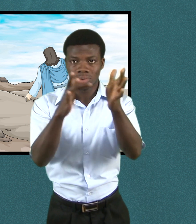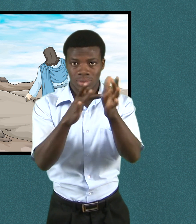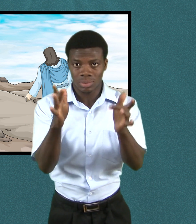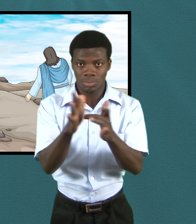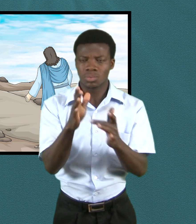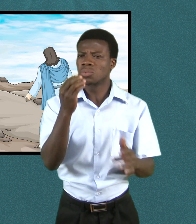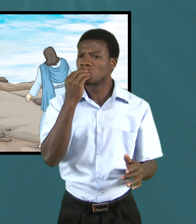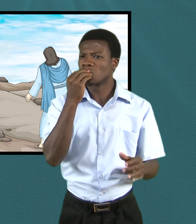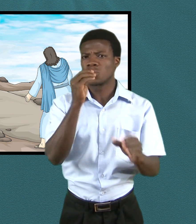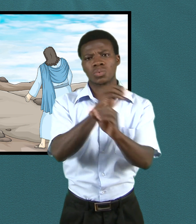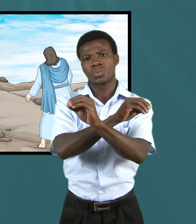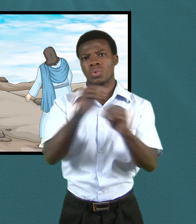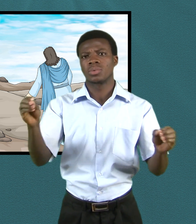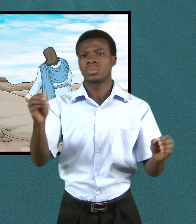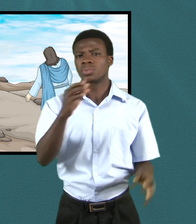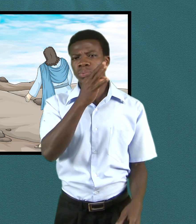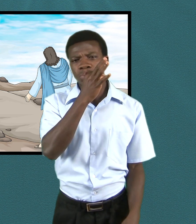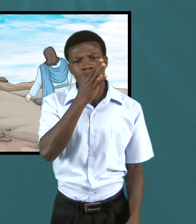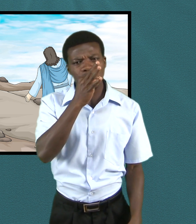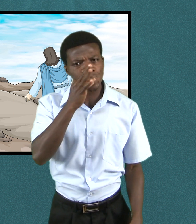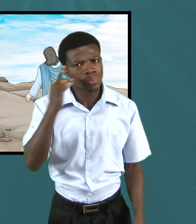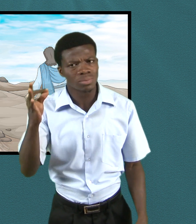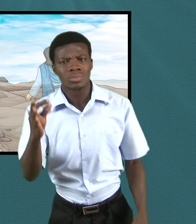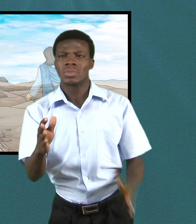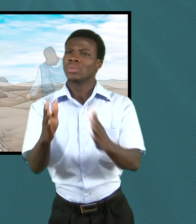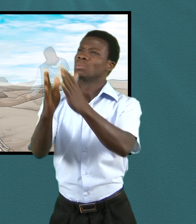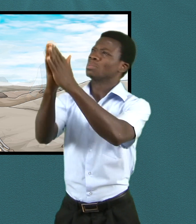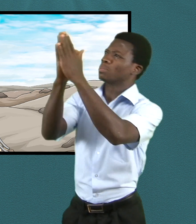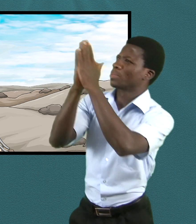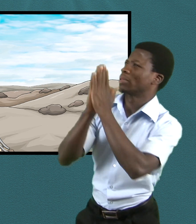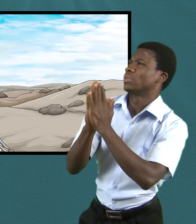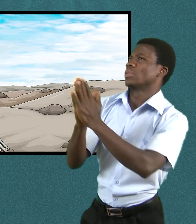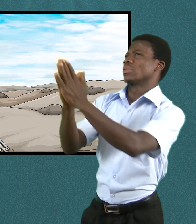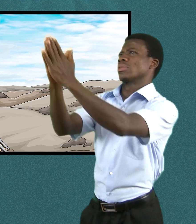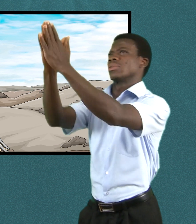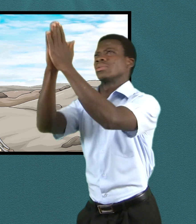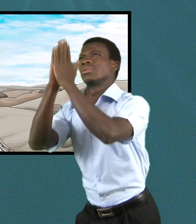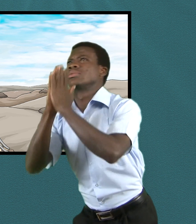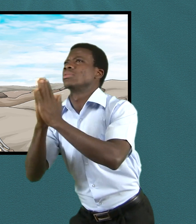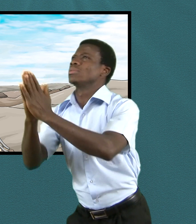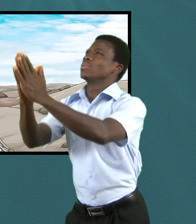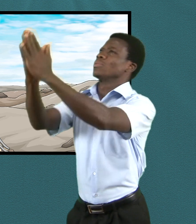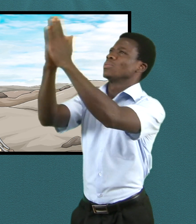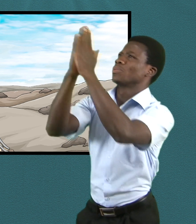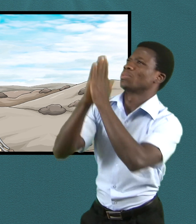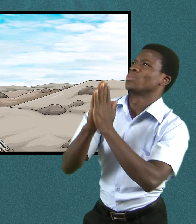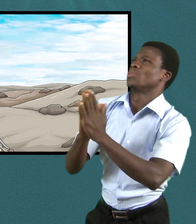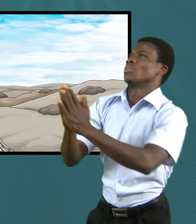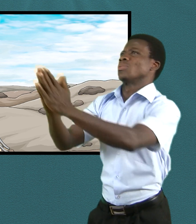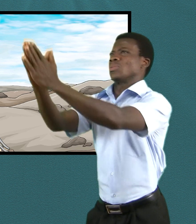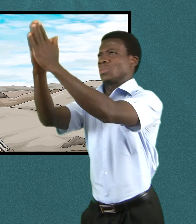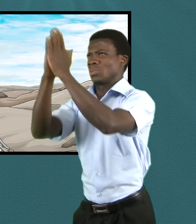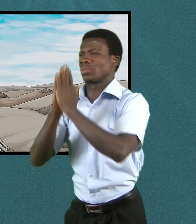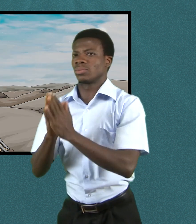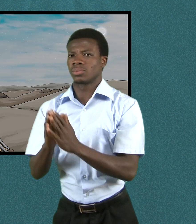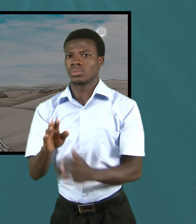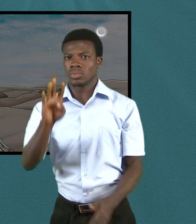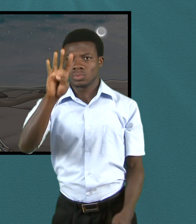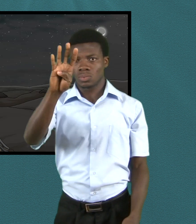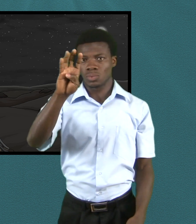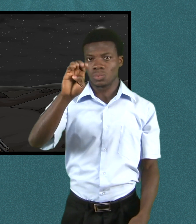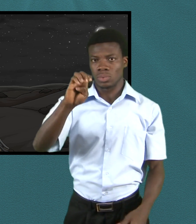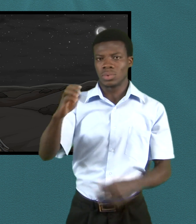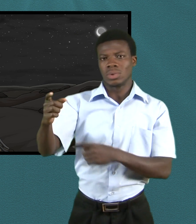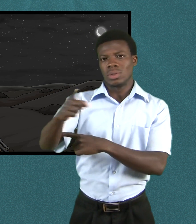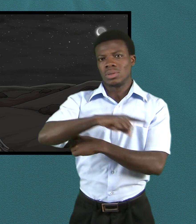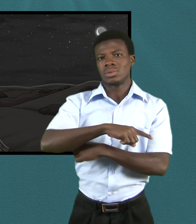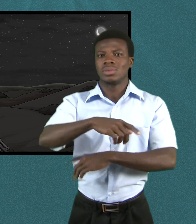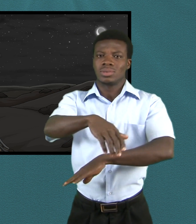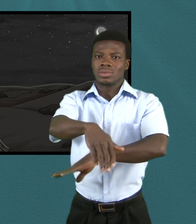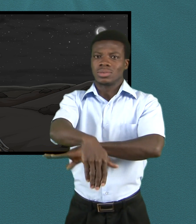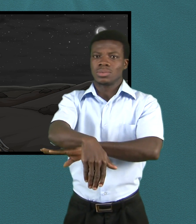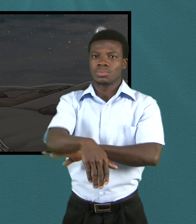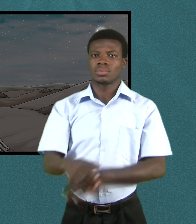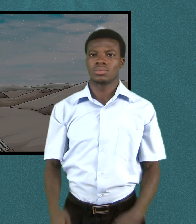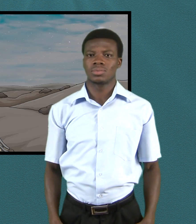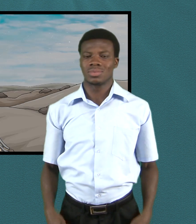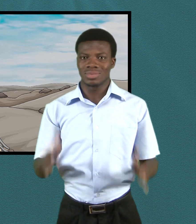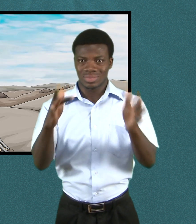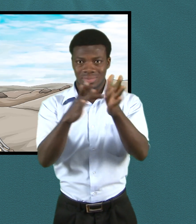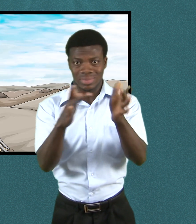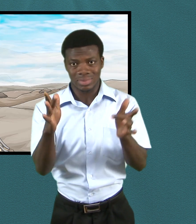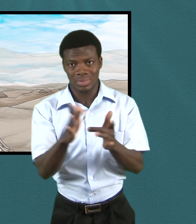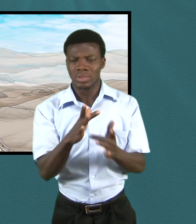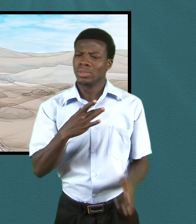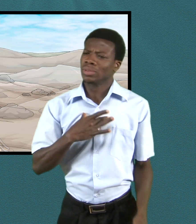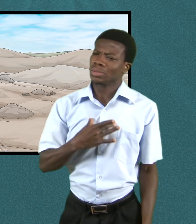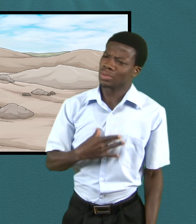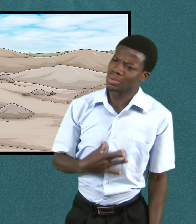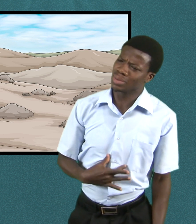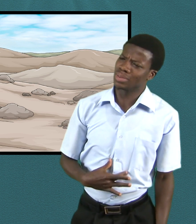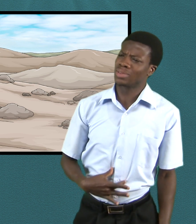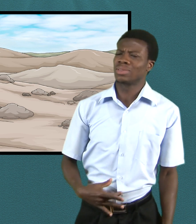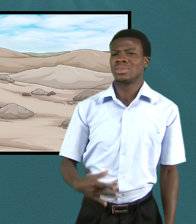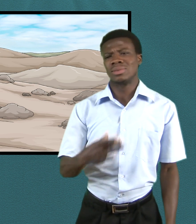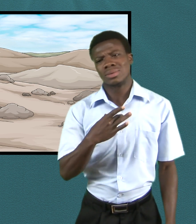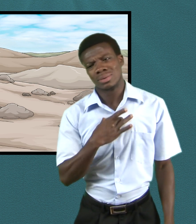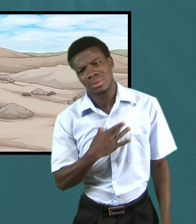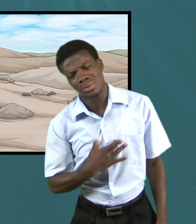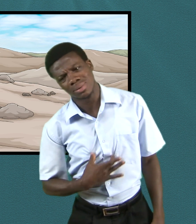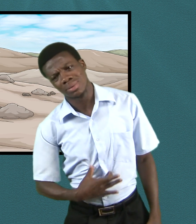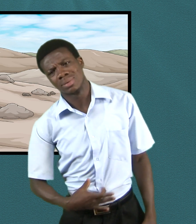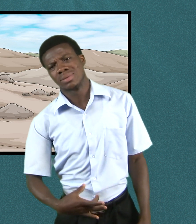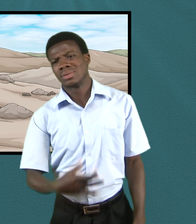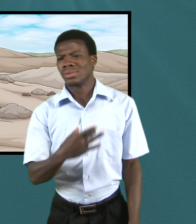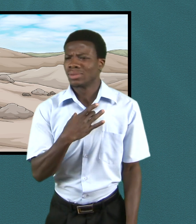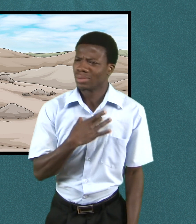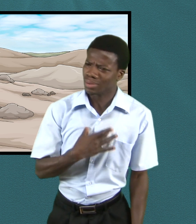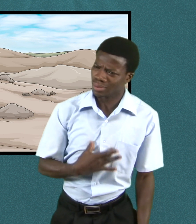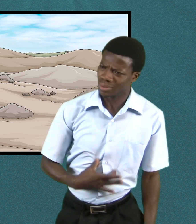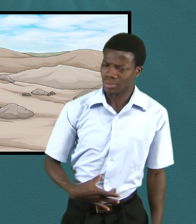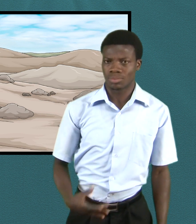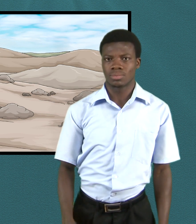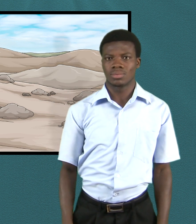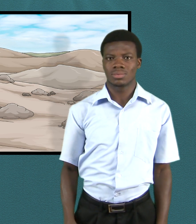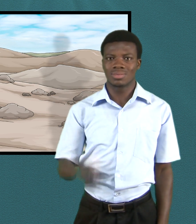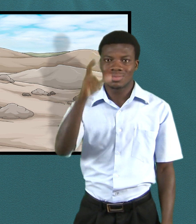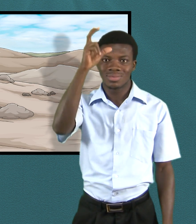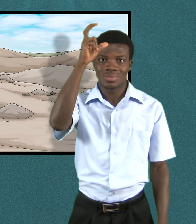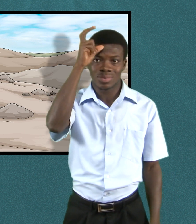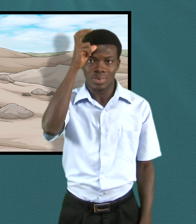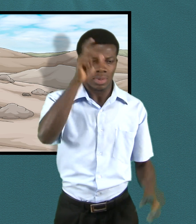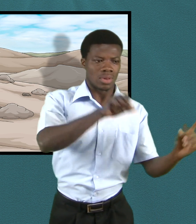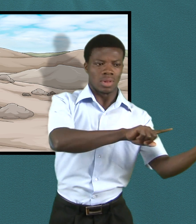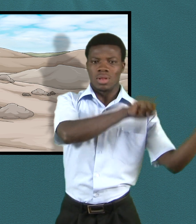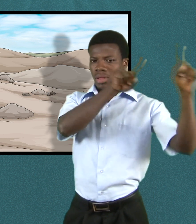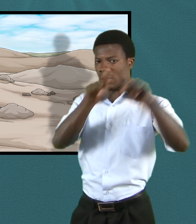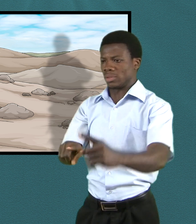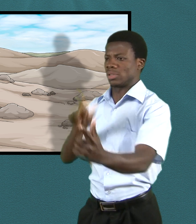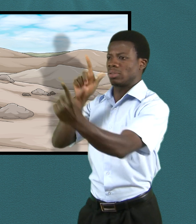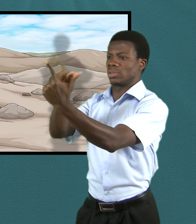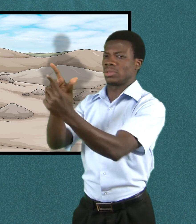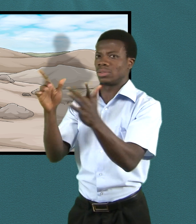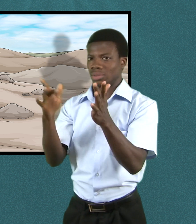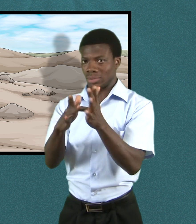After fasting forty days and forty nights, He was hungry.